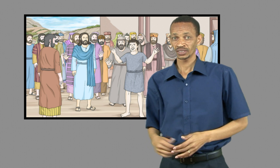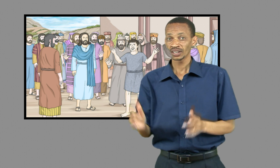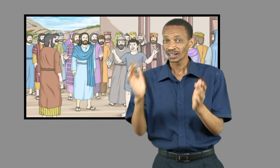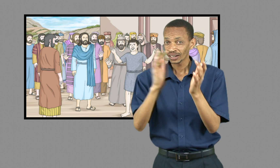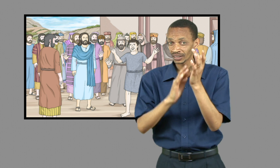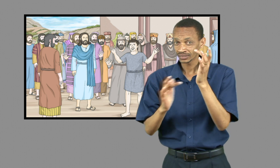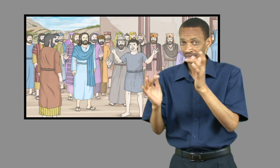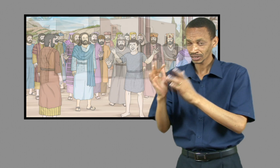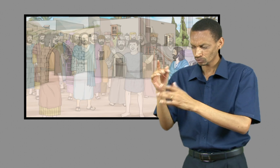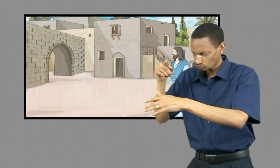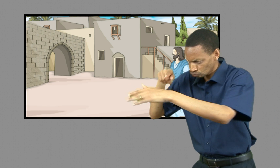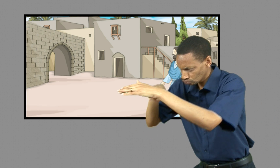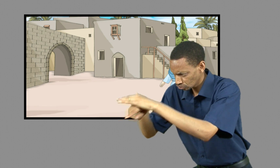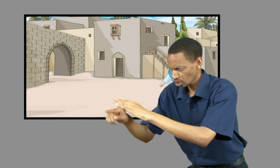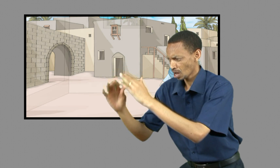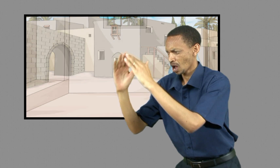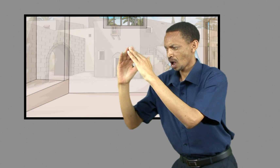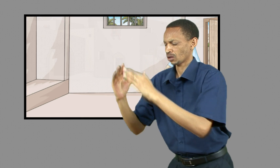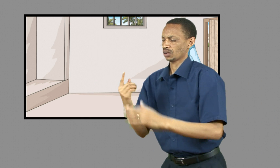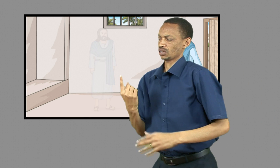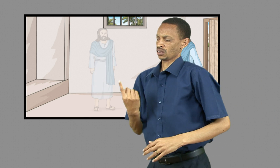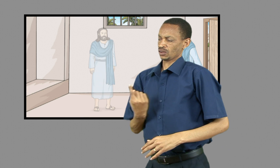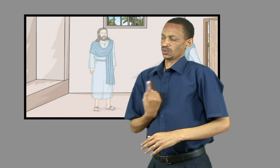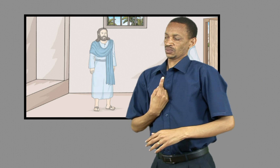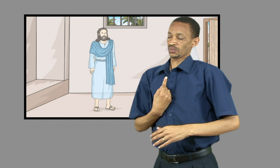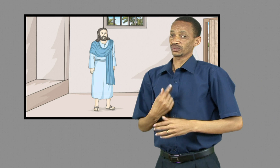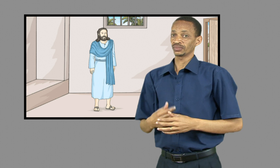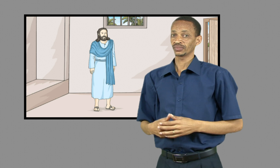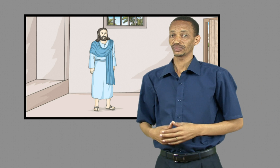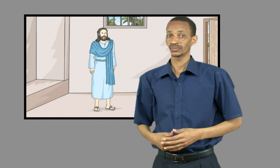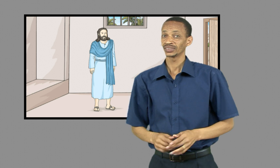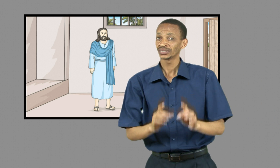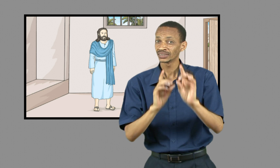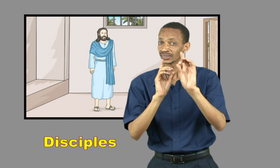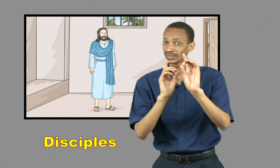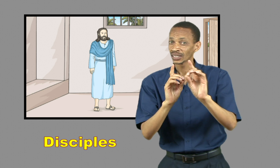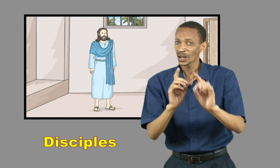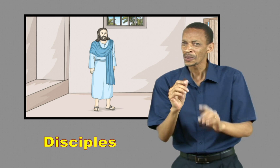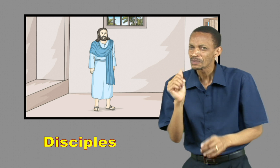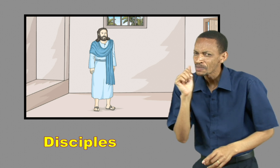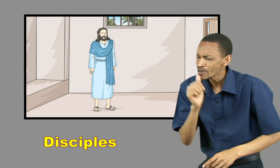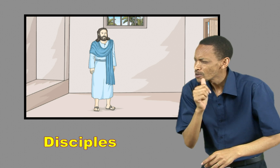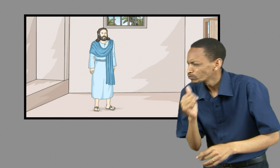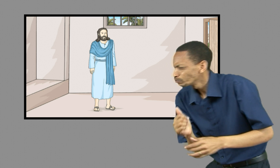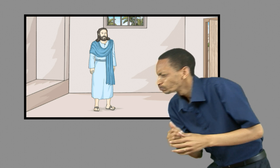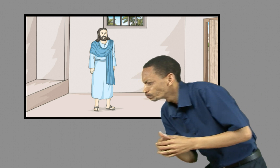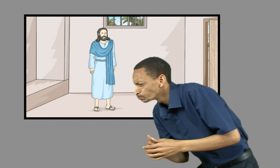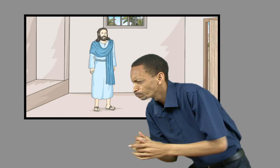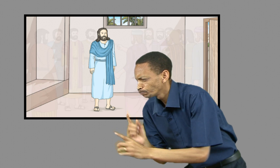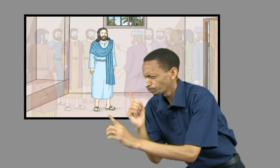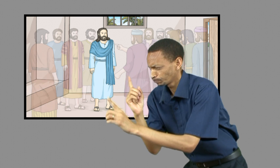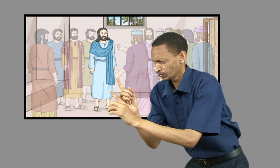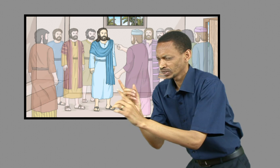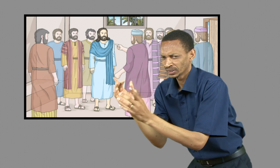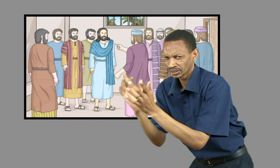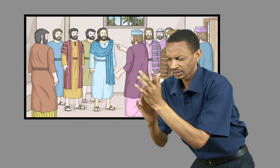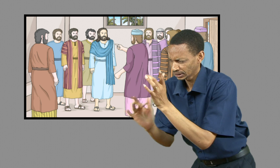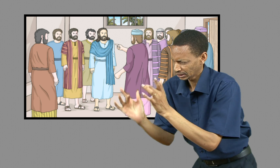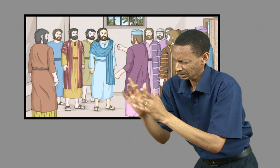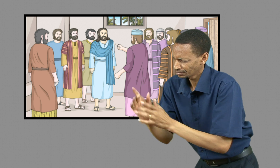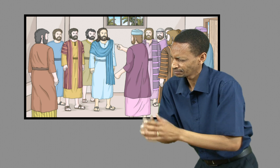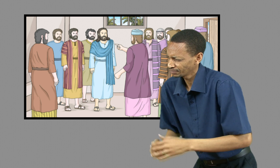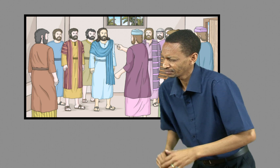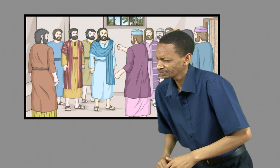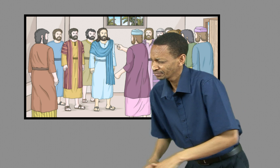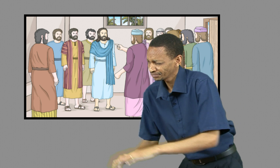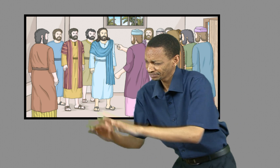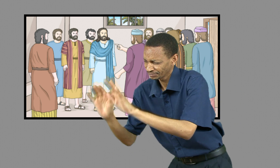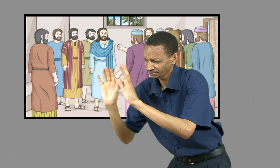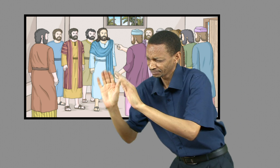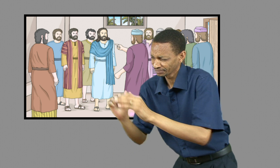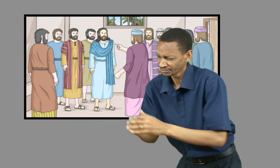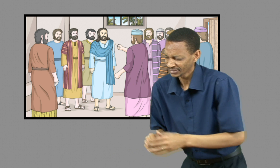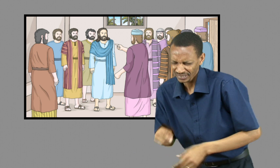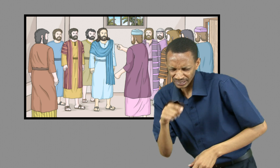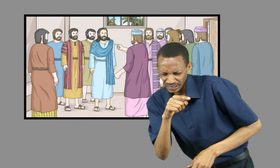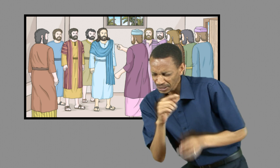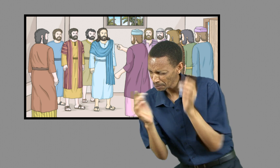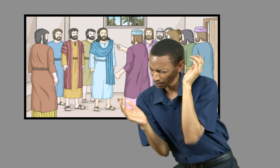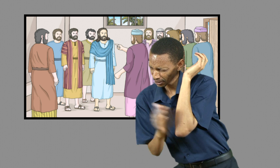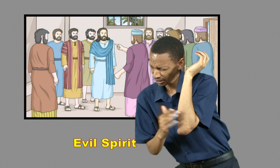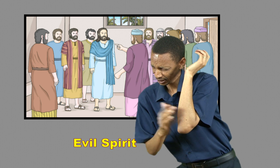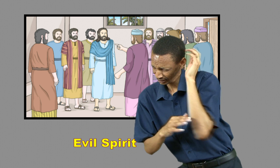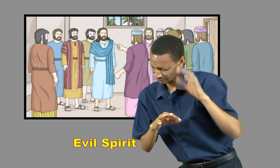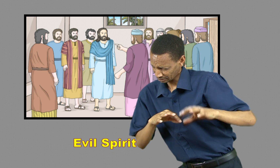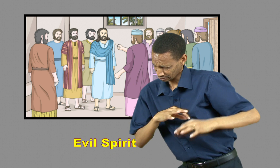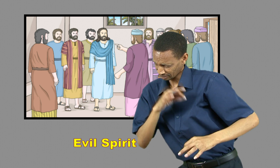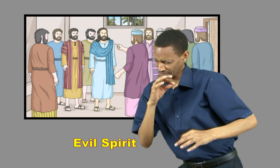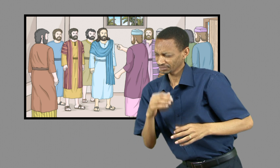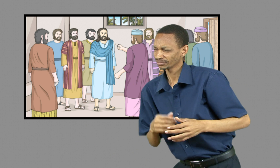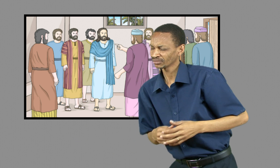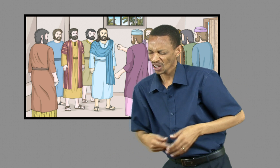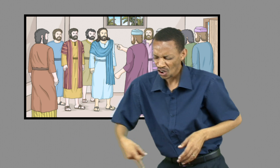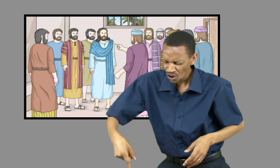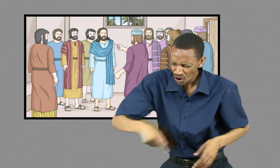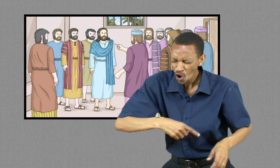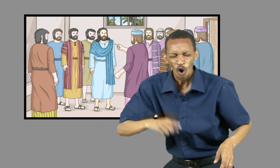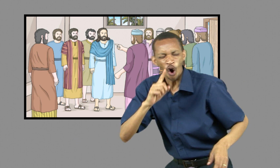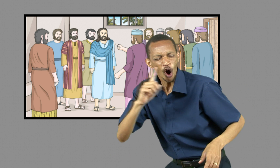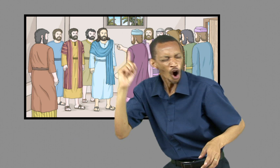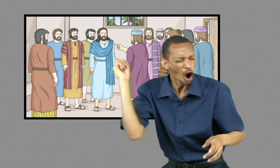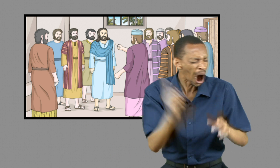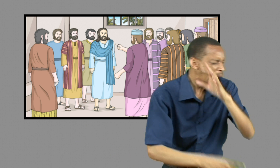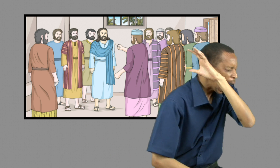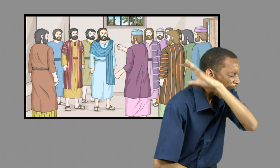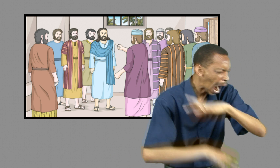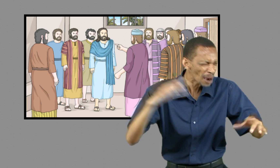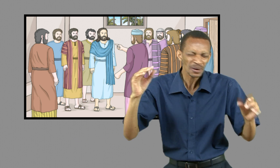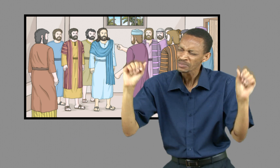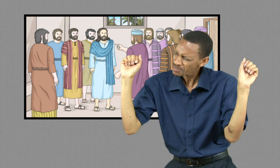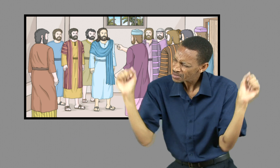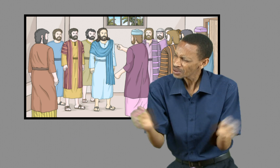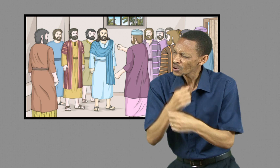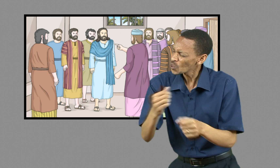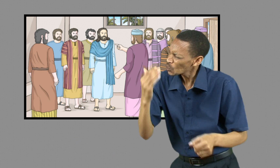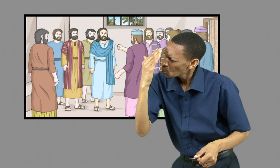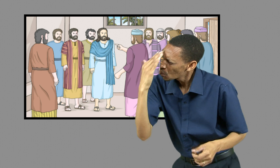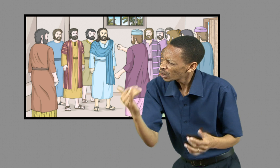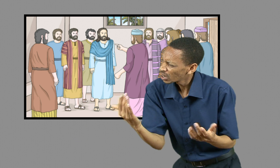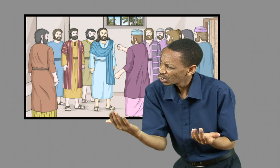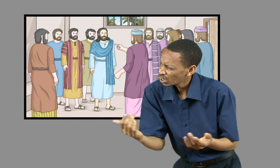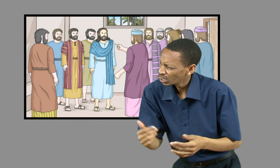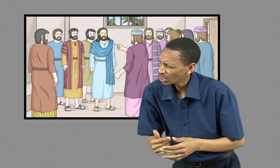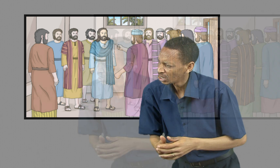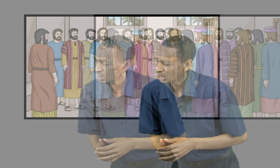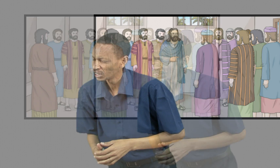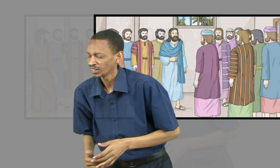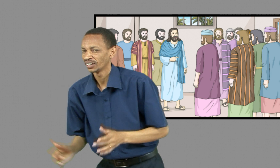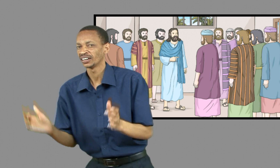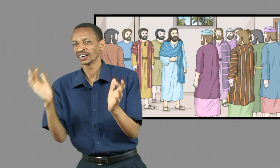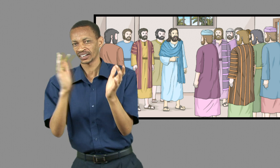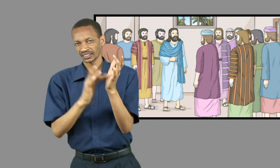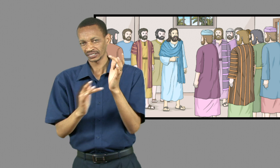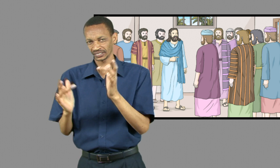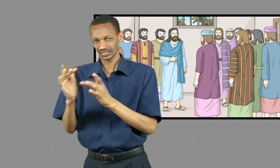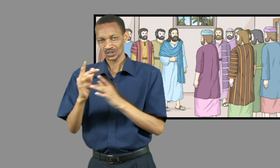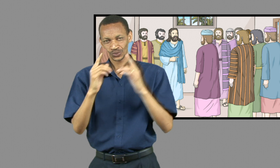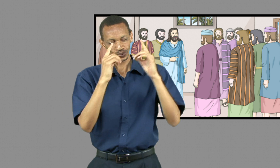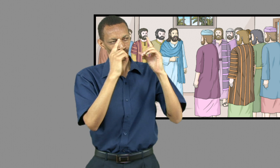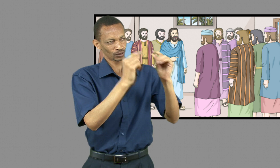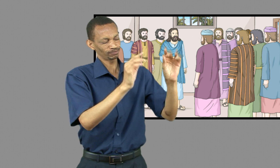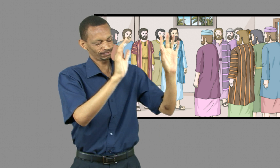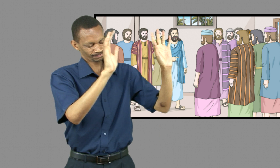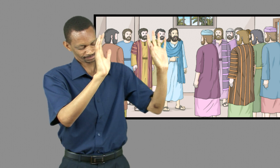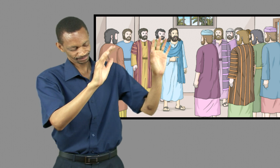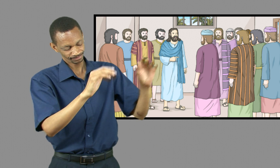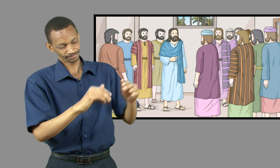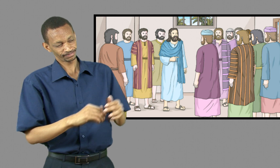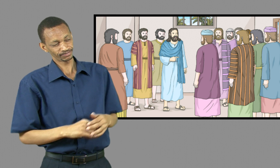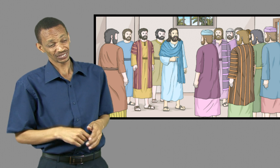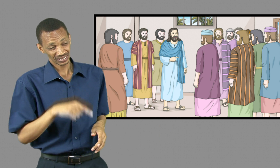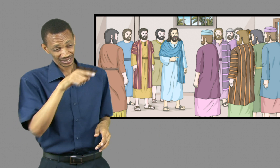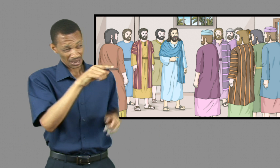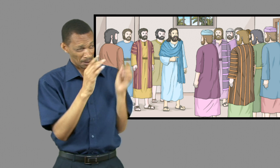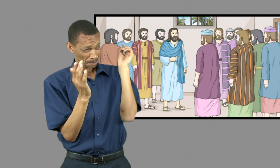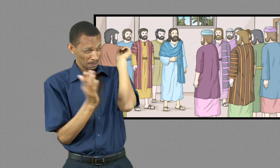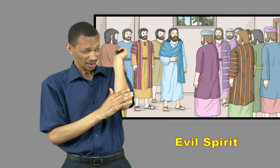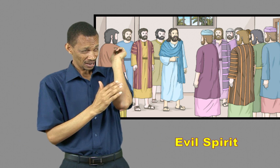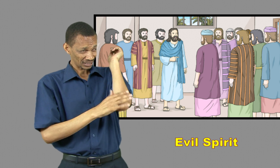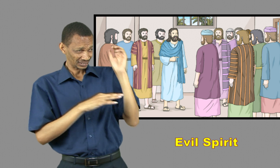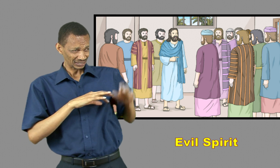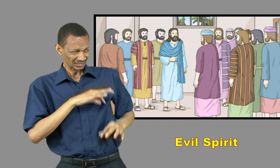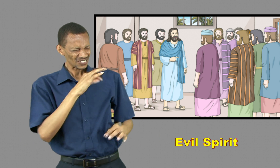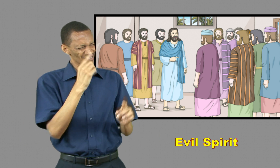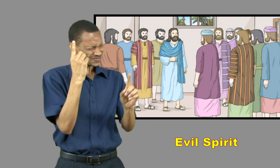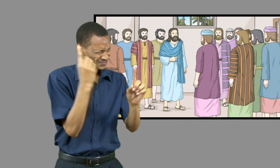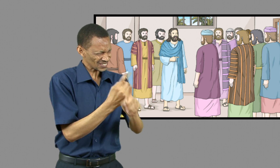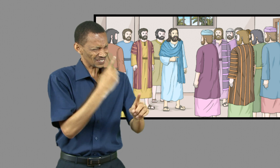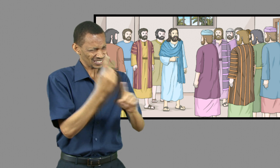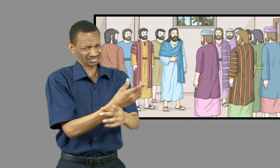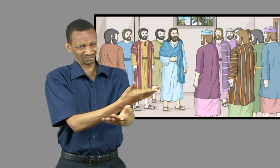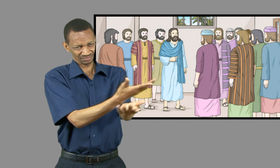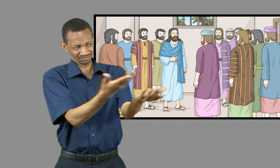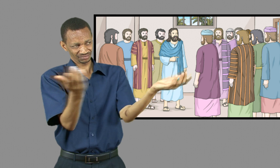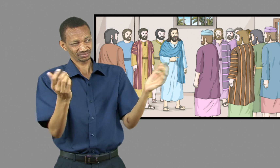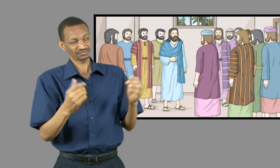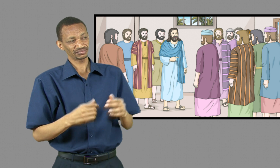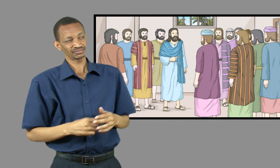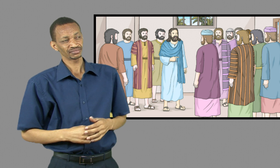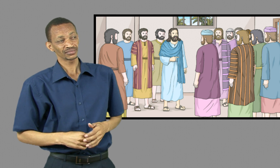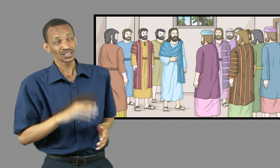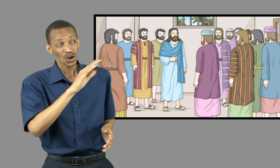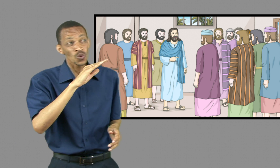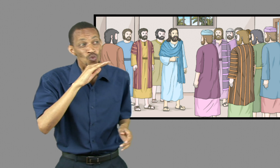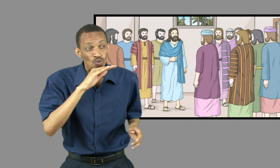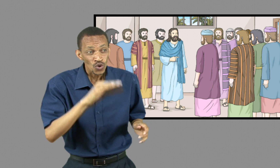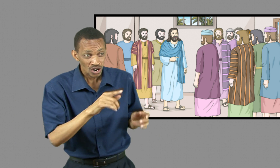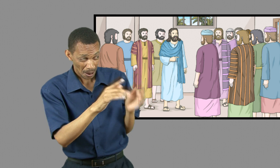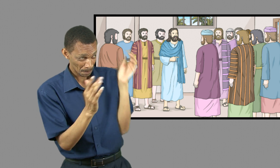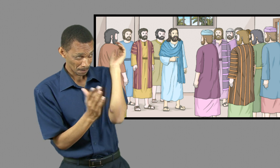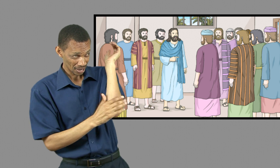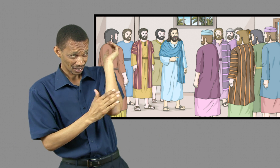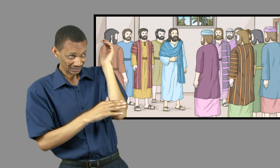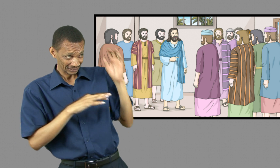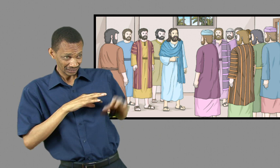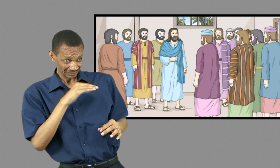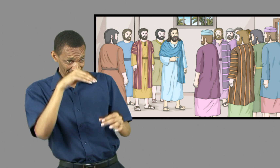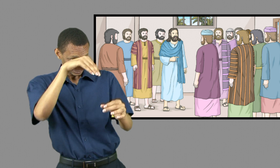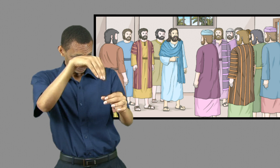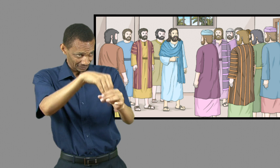After Jesus had gone into the house, His disciples asked Him privately, “Why couldn’t we drive it out?”